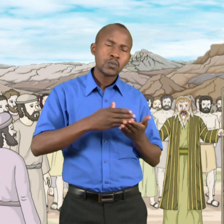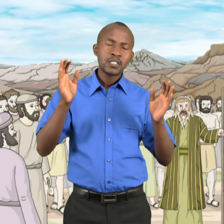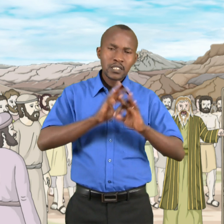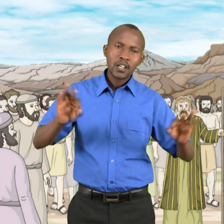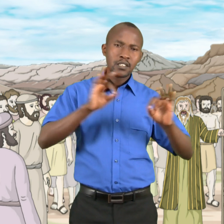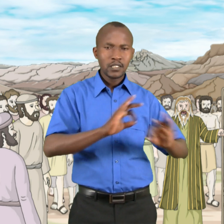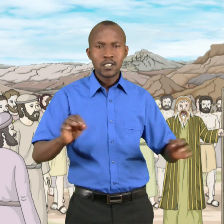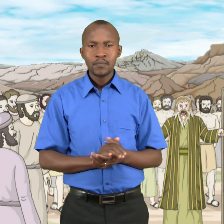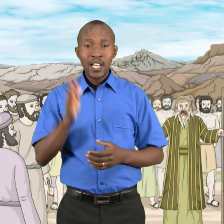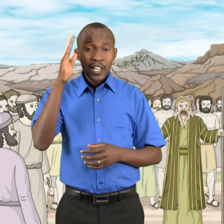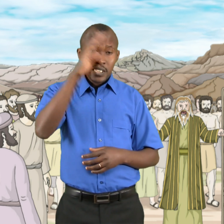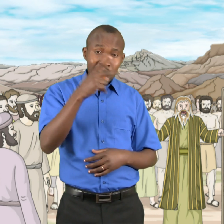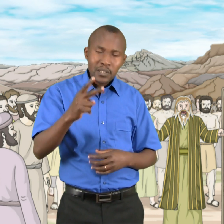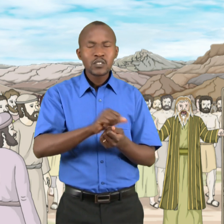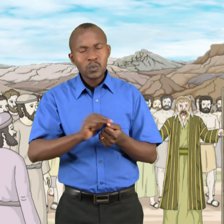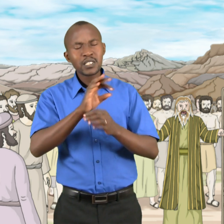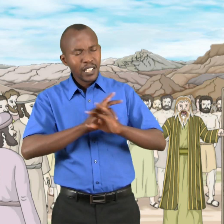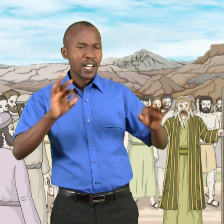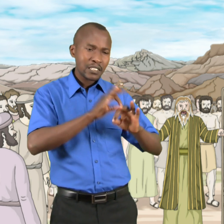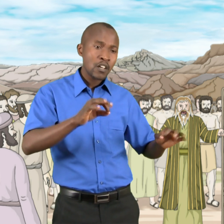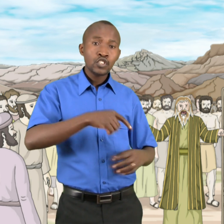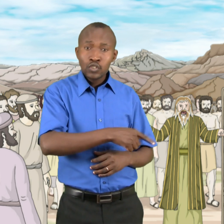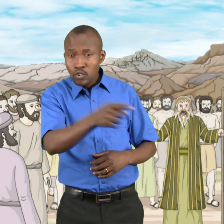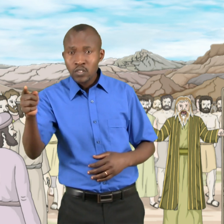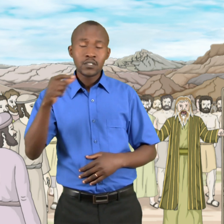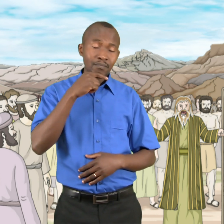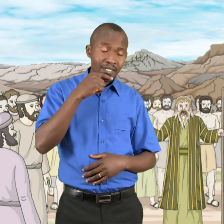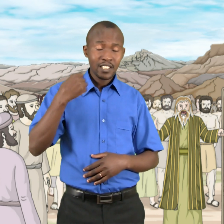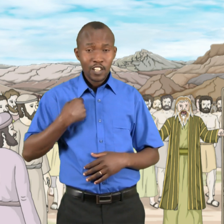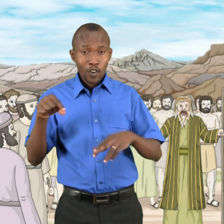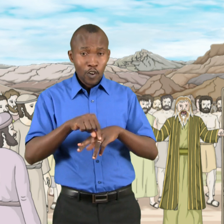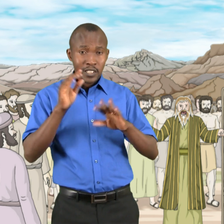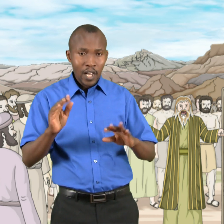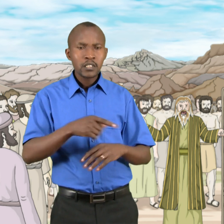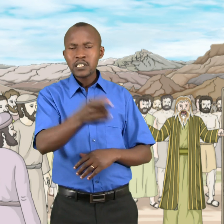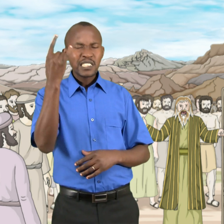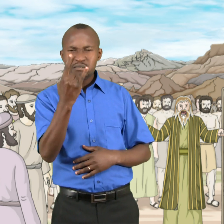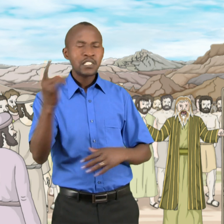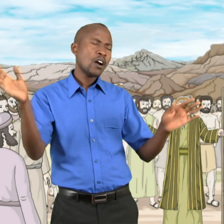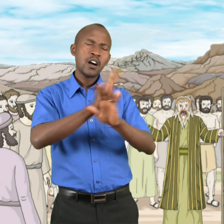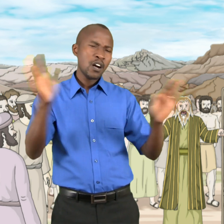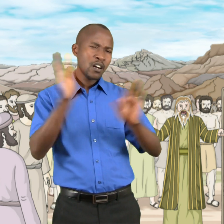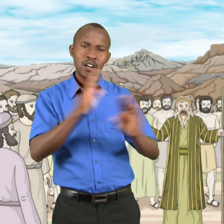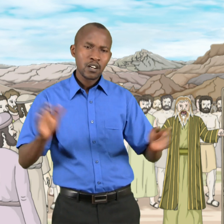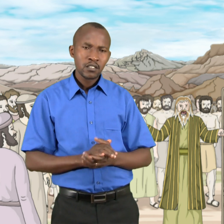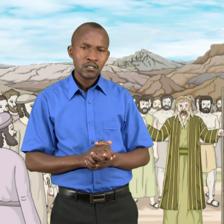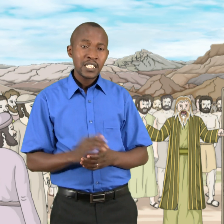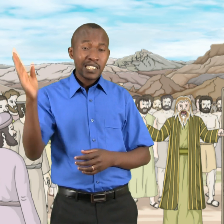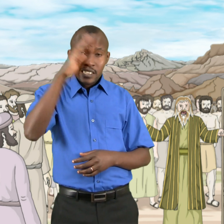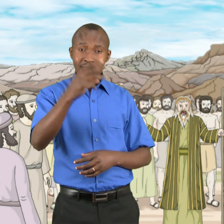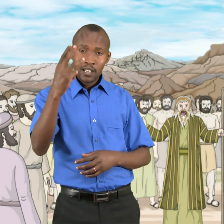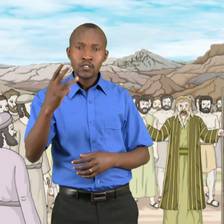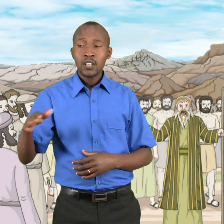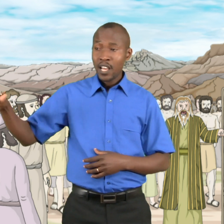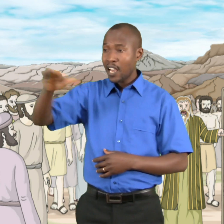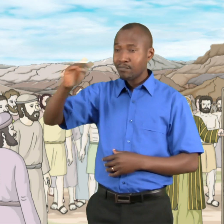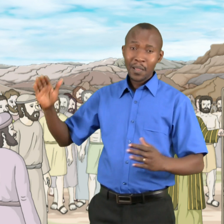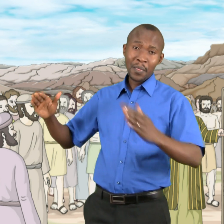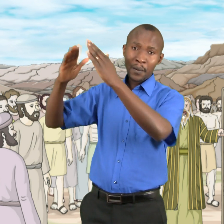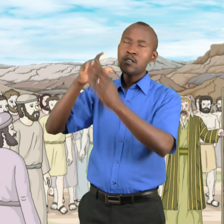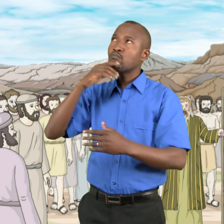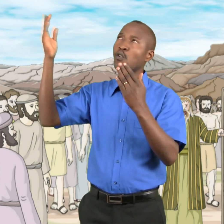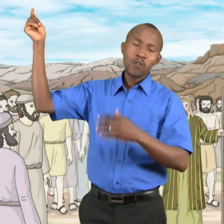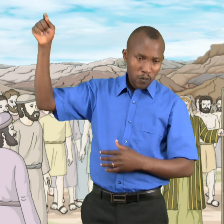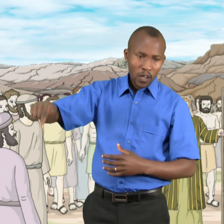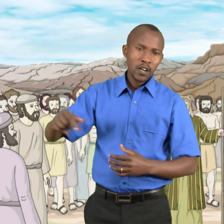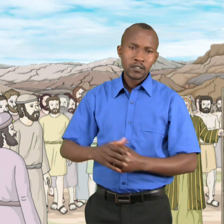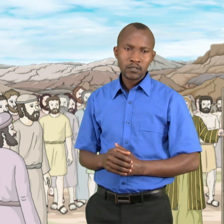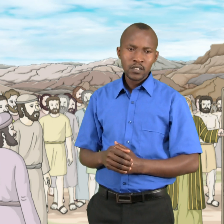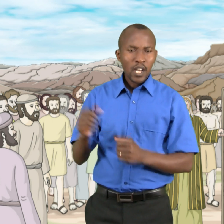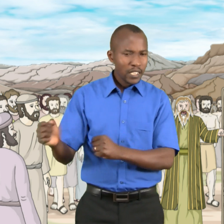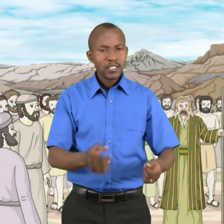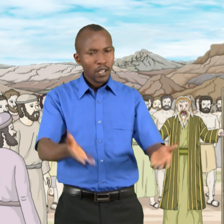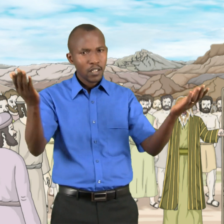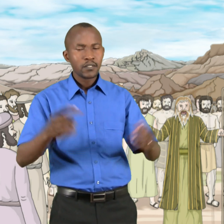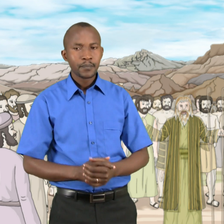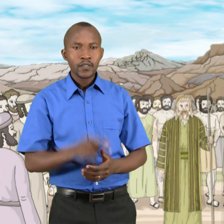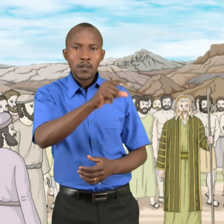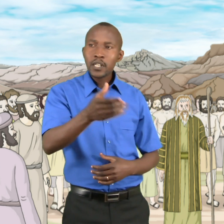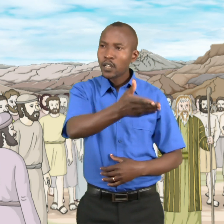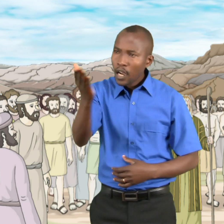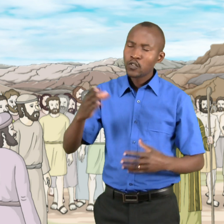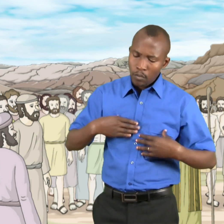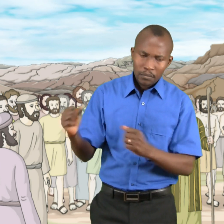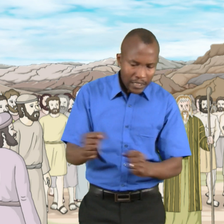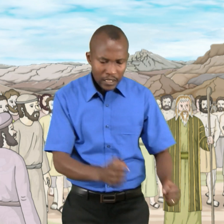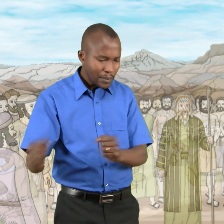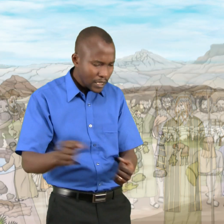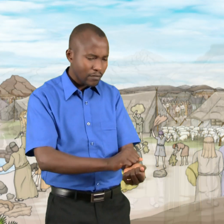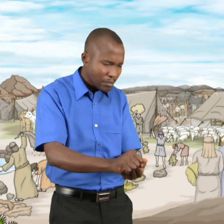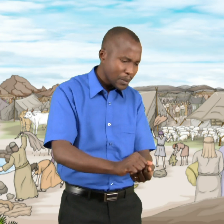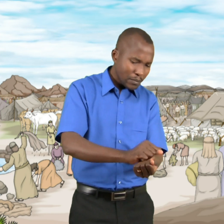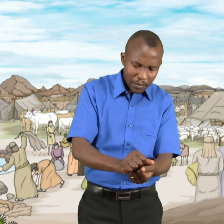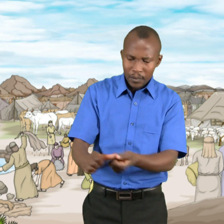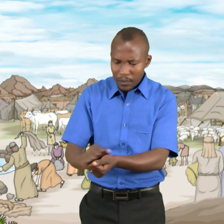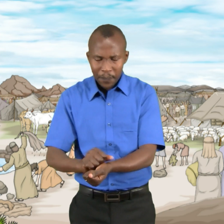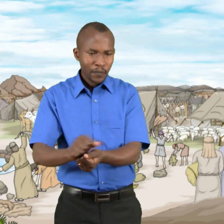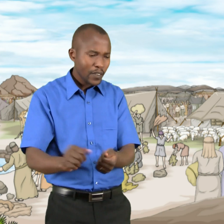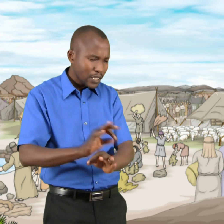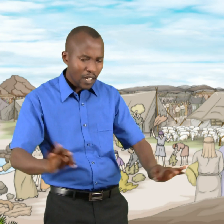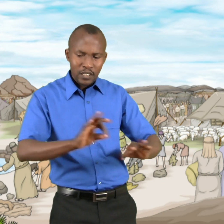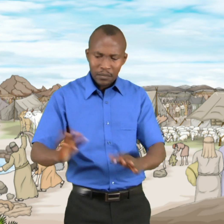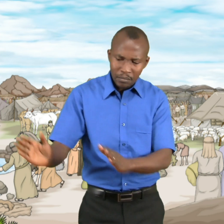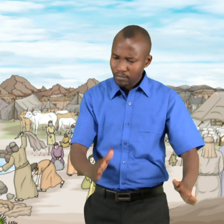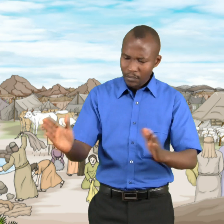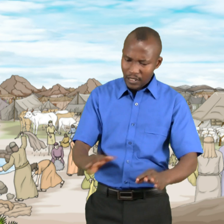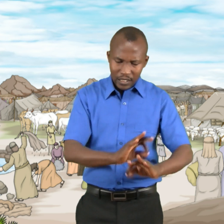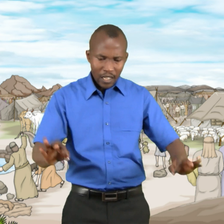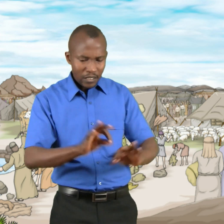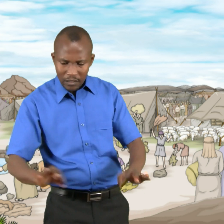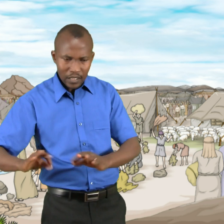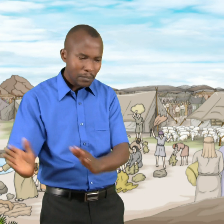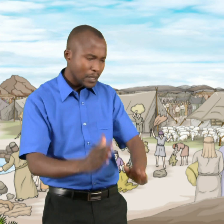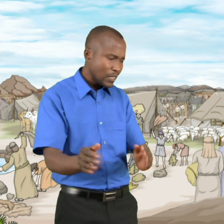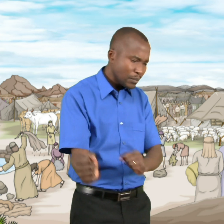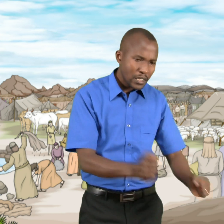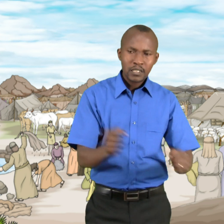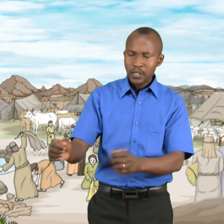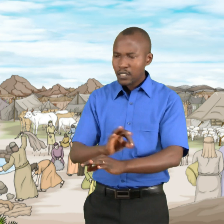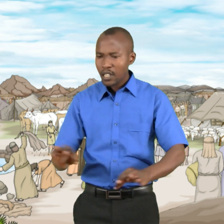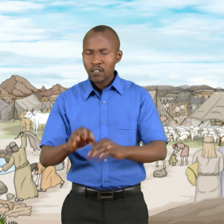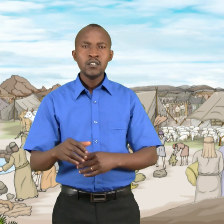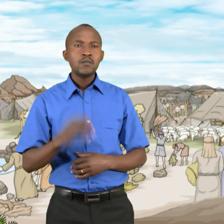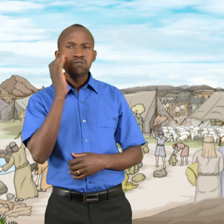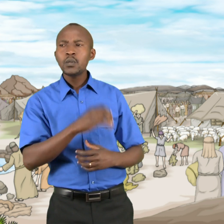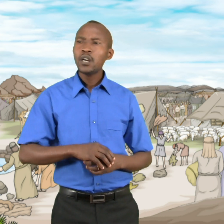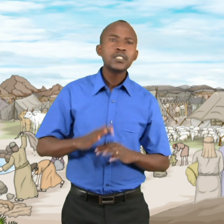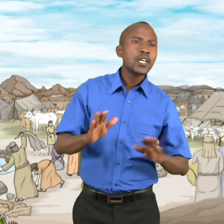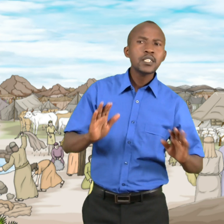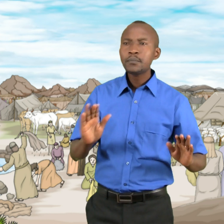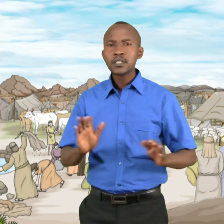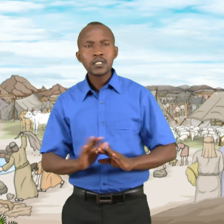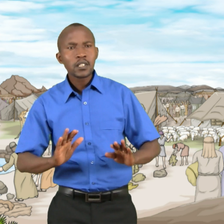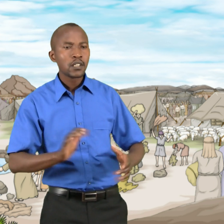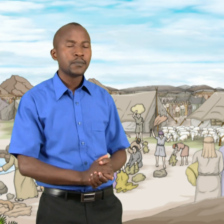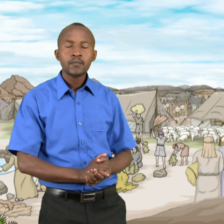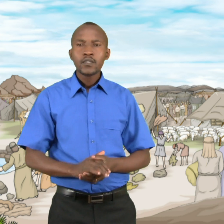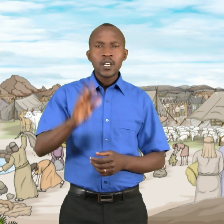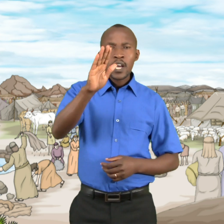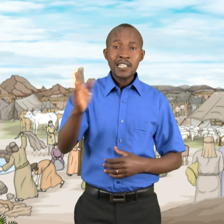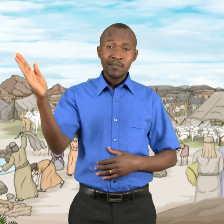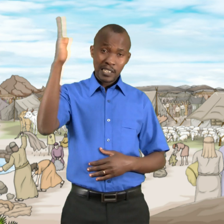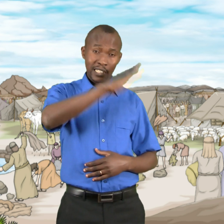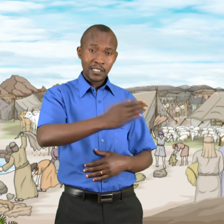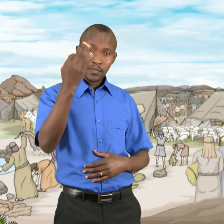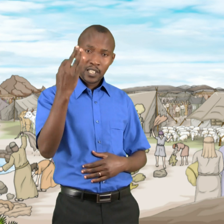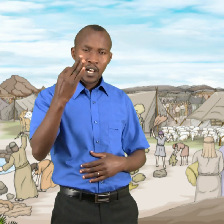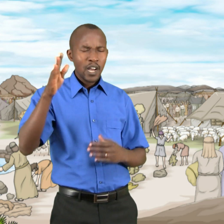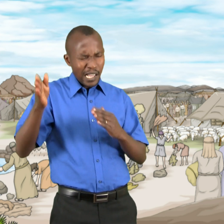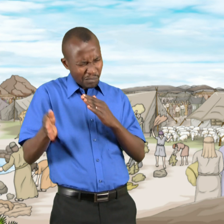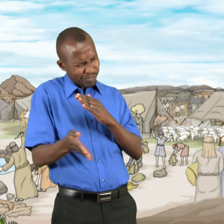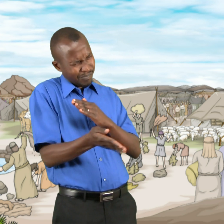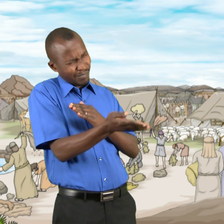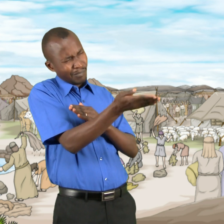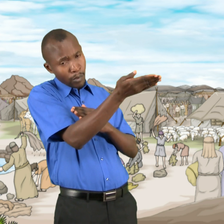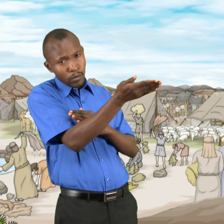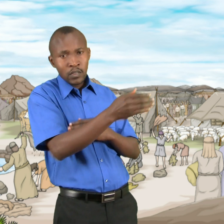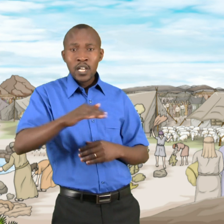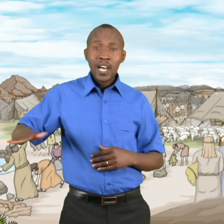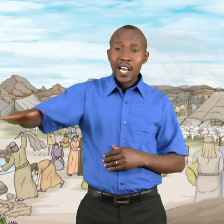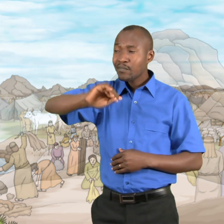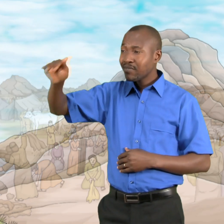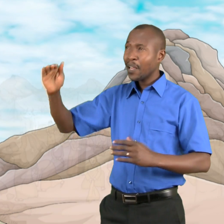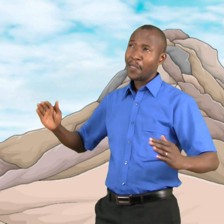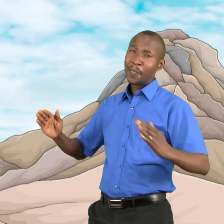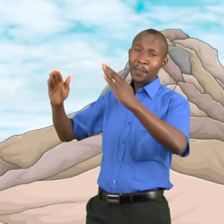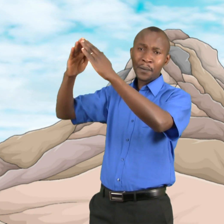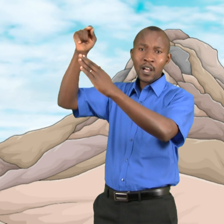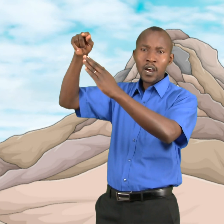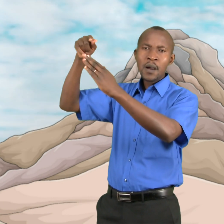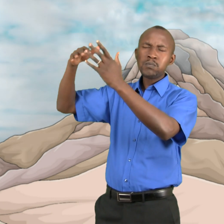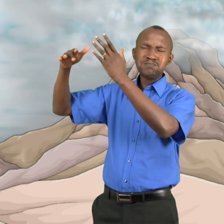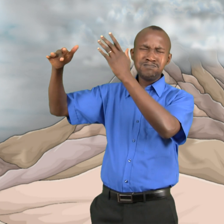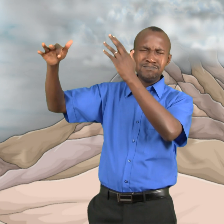When Moses came down from the mountain to the people, he consecrated them, and they washed their clothes. “Be prepared for the third day,” he said to the people. “Do not draw near to a woman.”